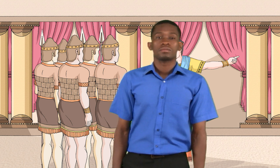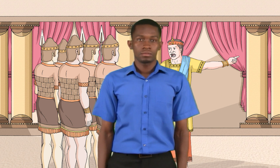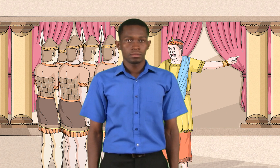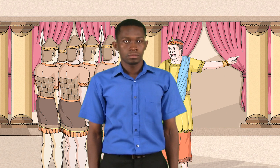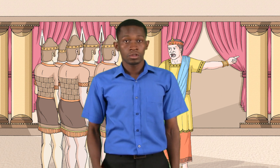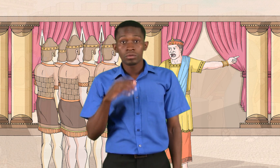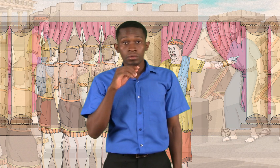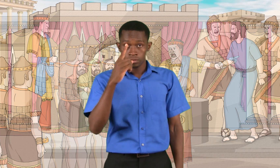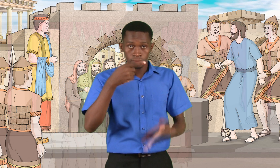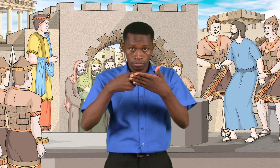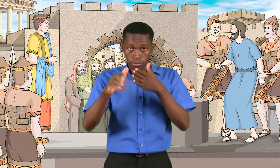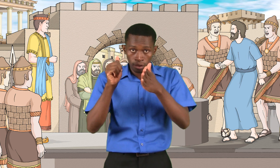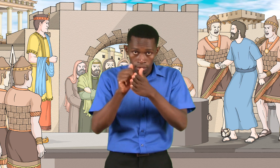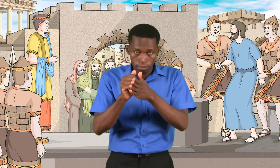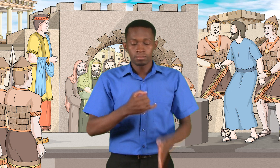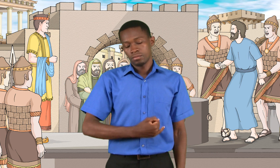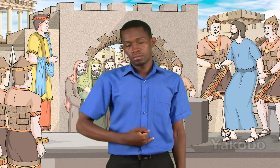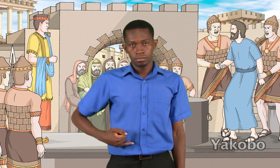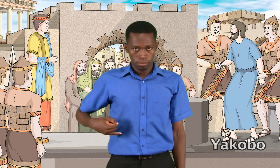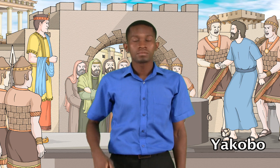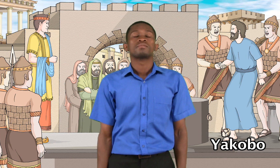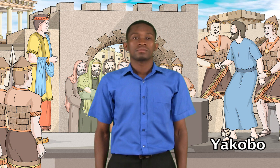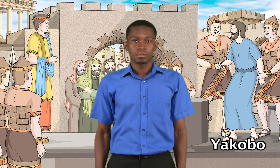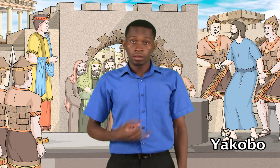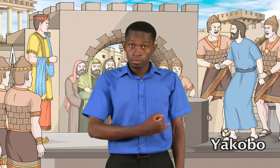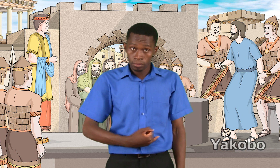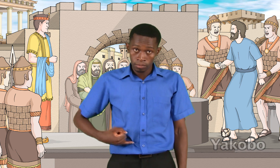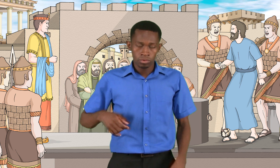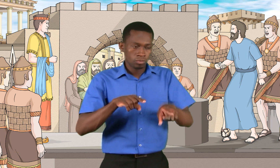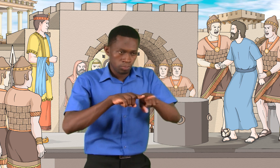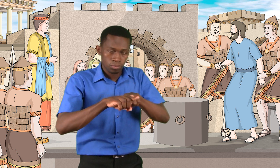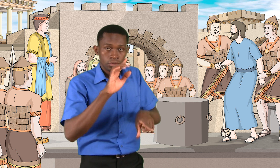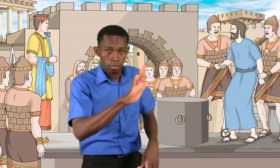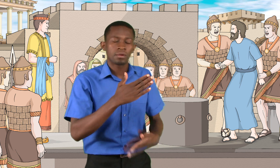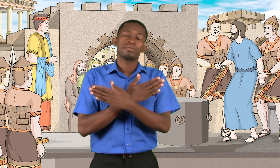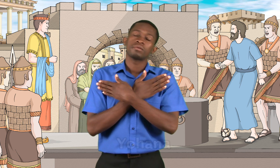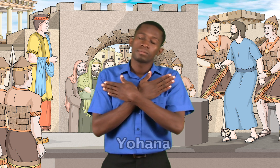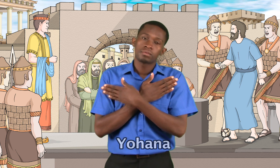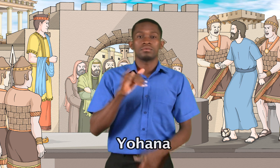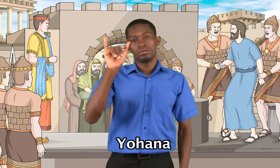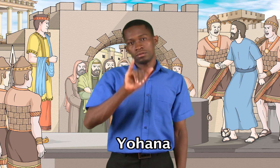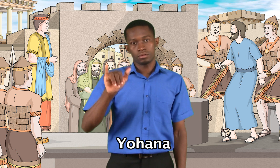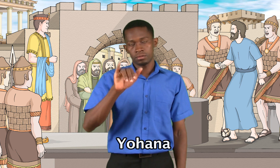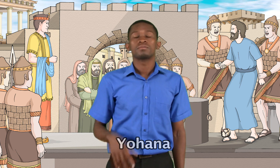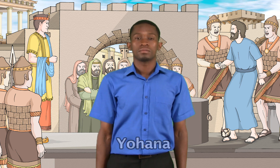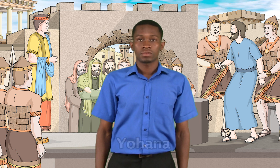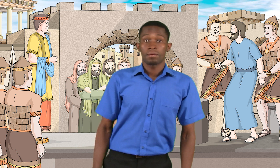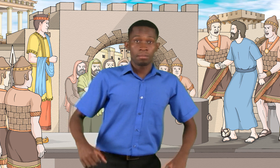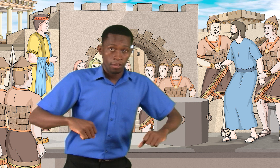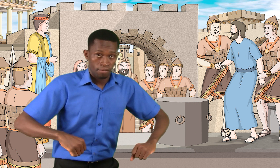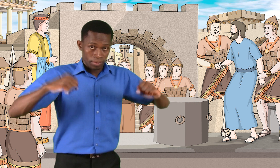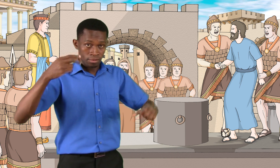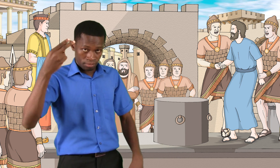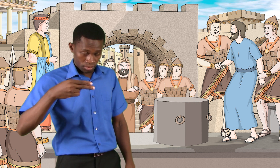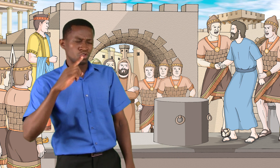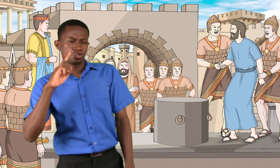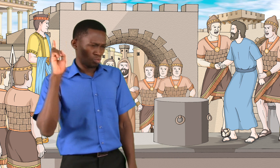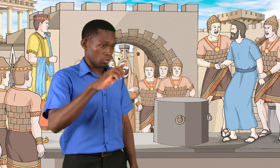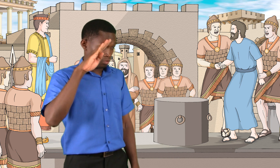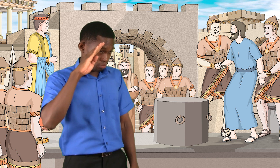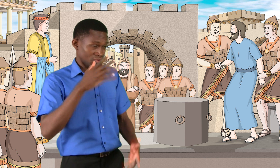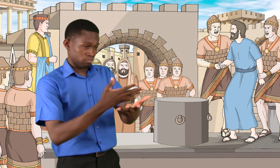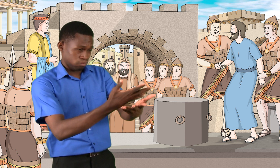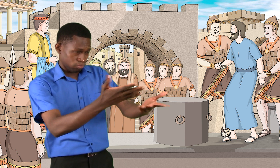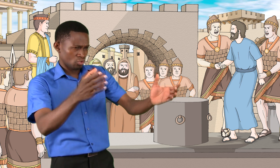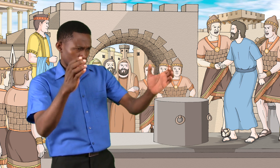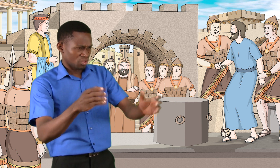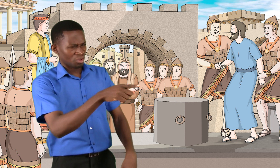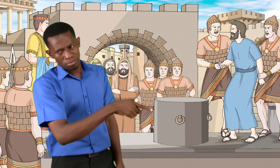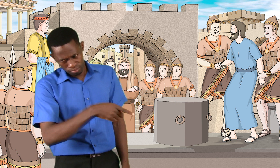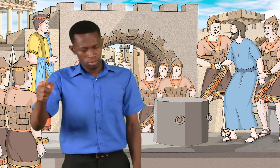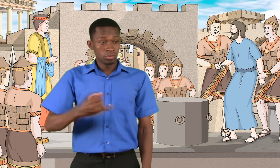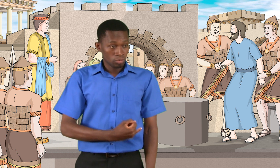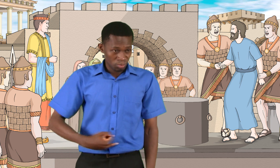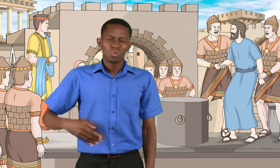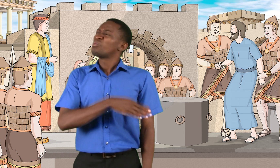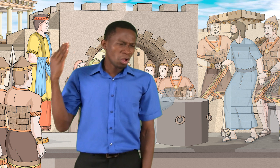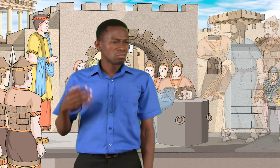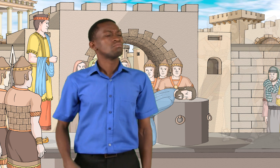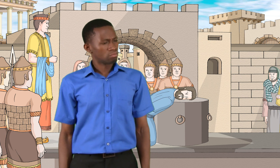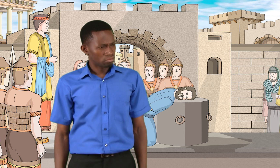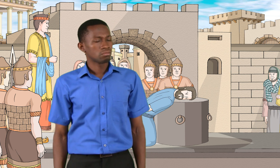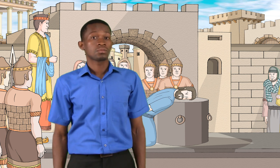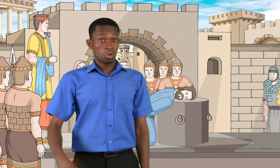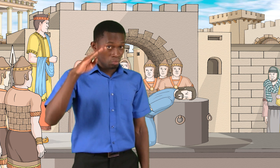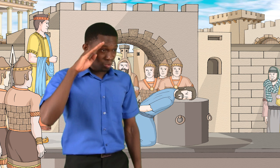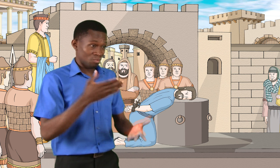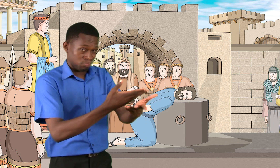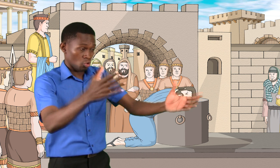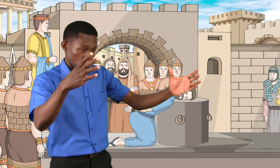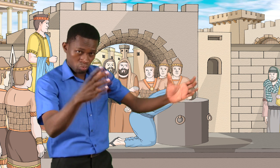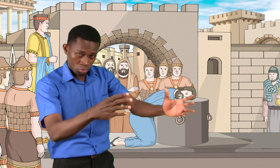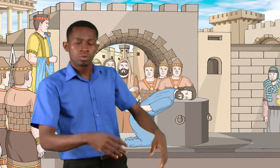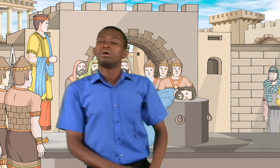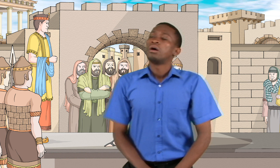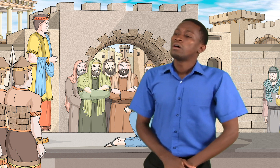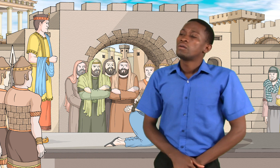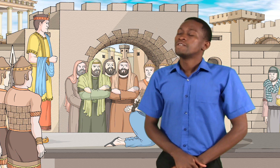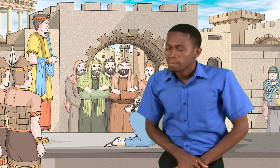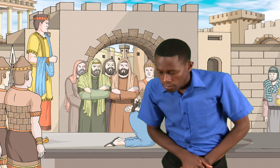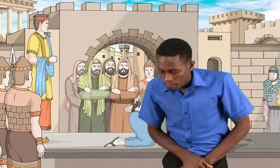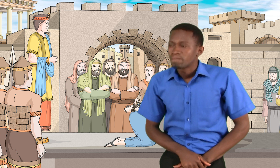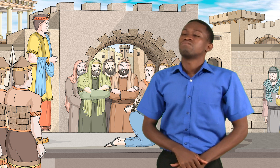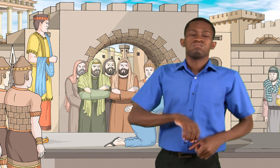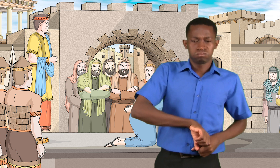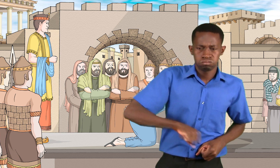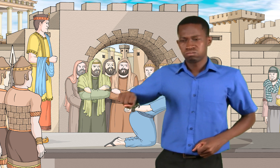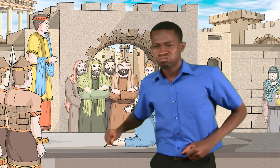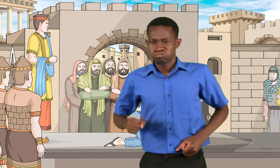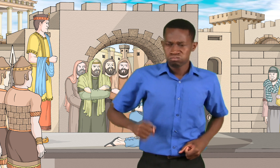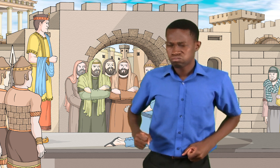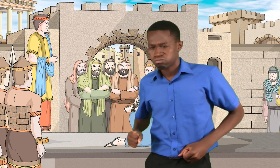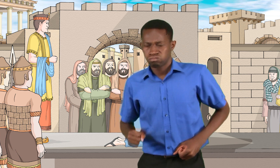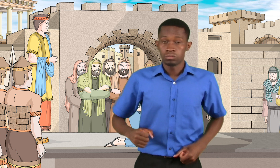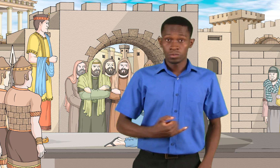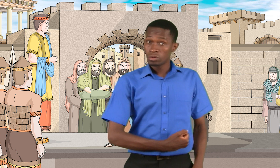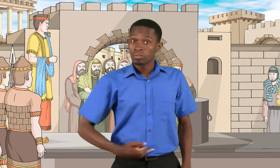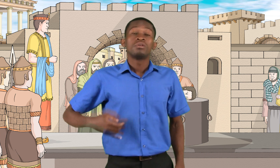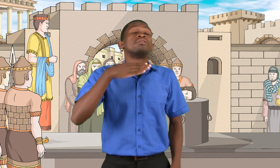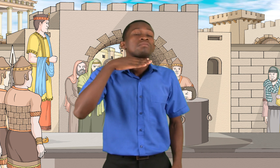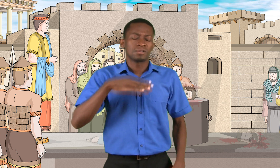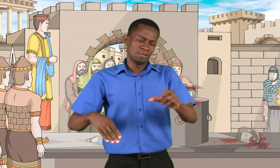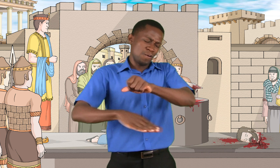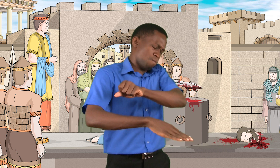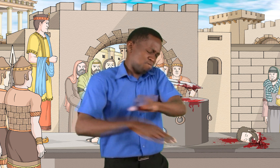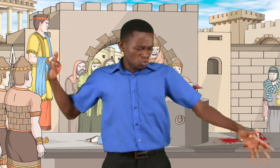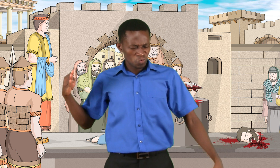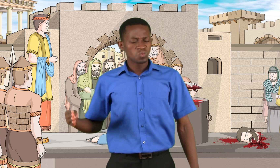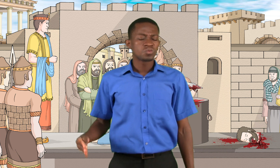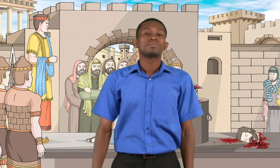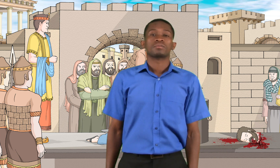He had James, the brother of John, put to death with the sword.